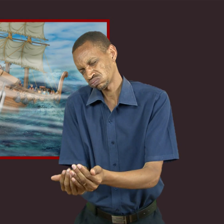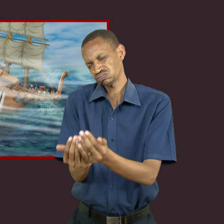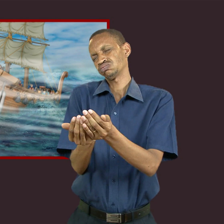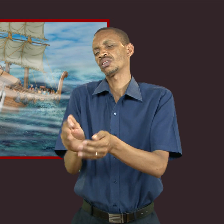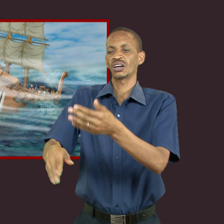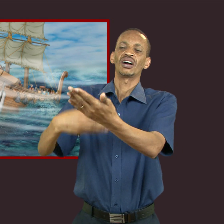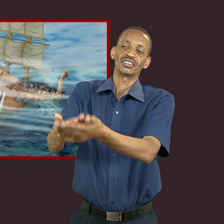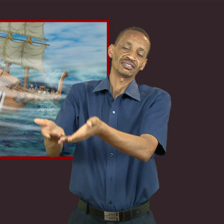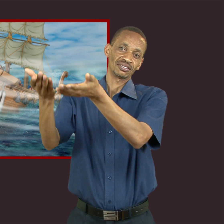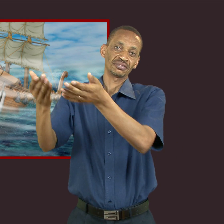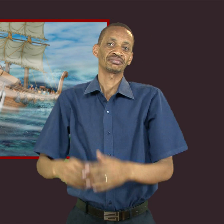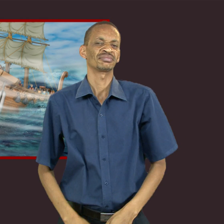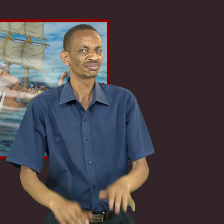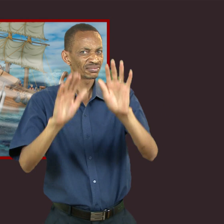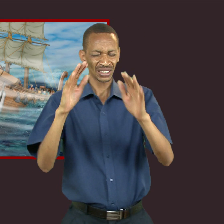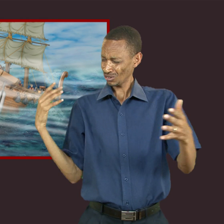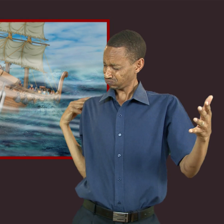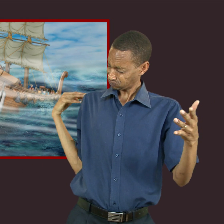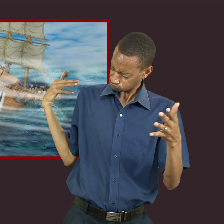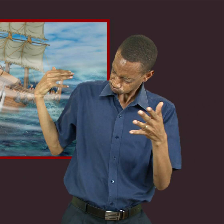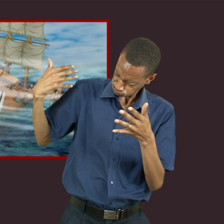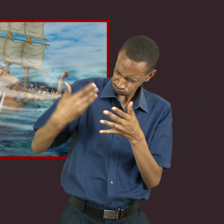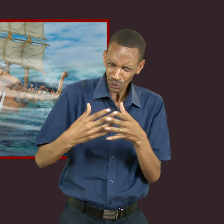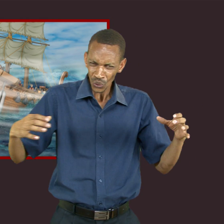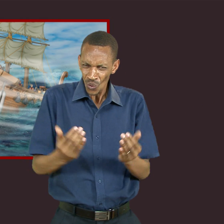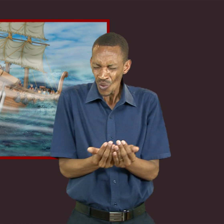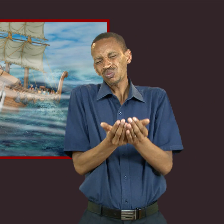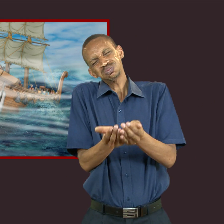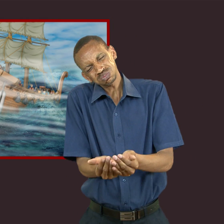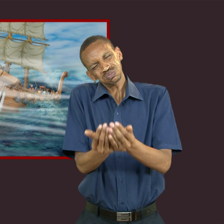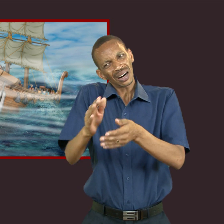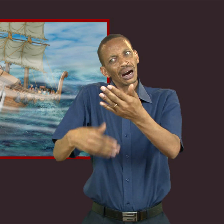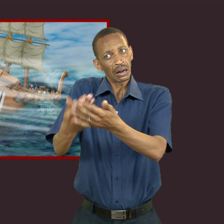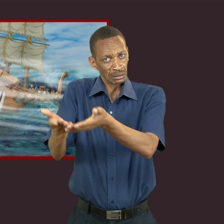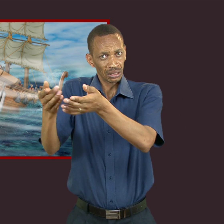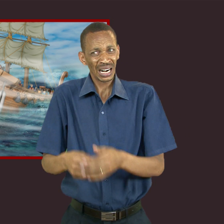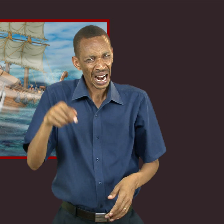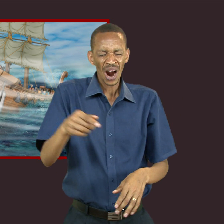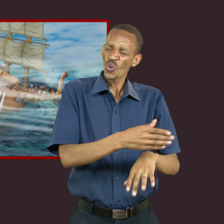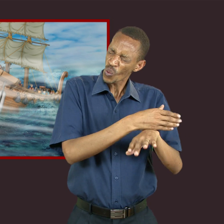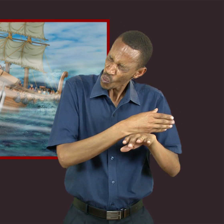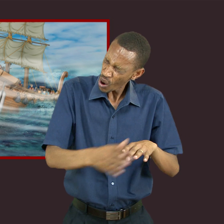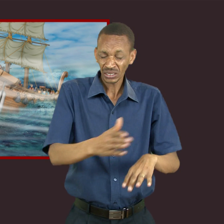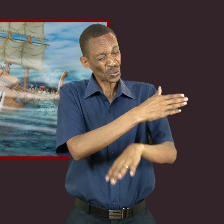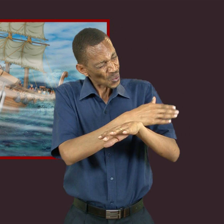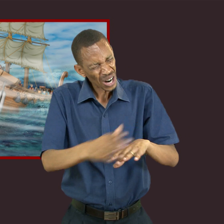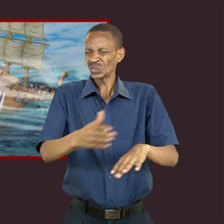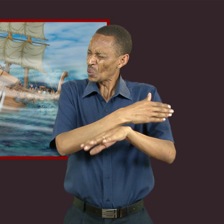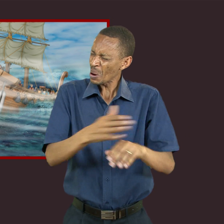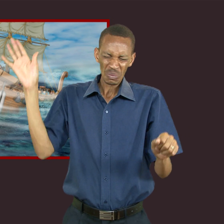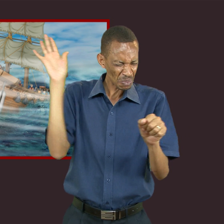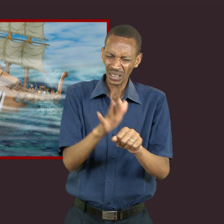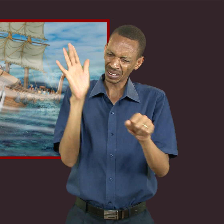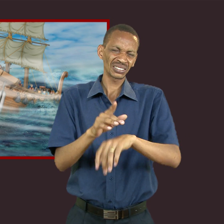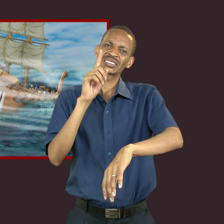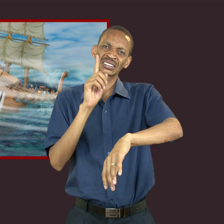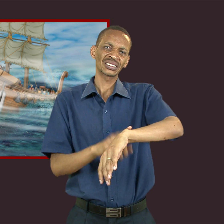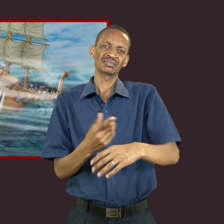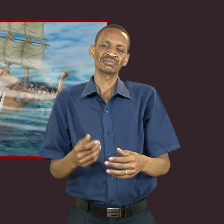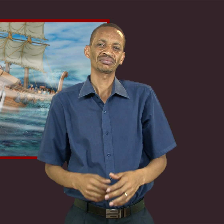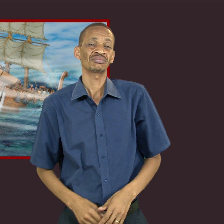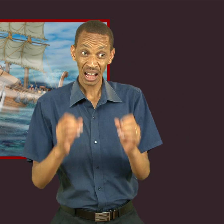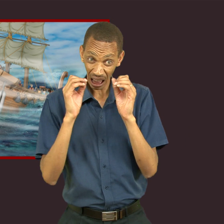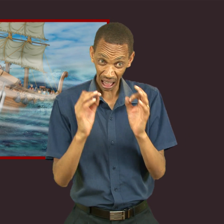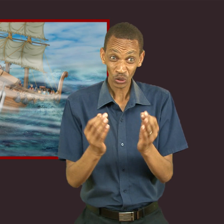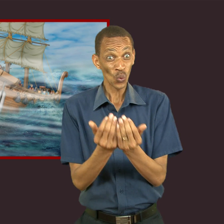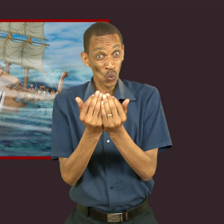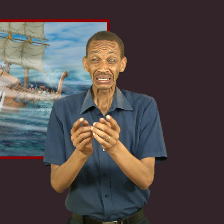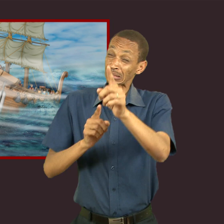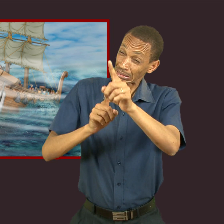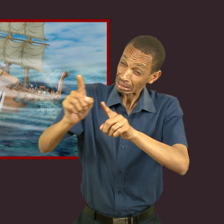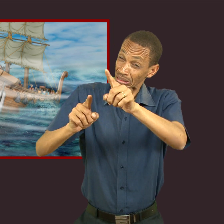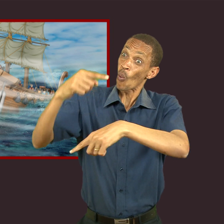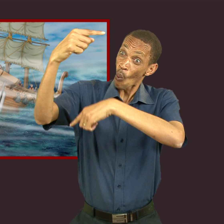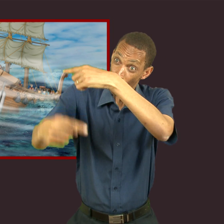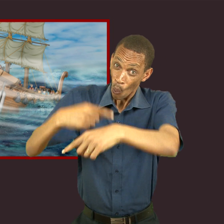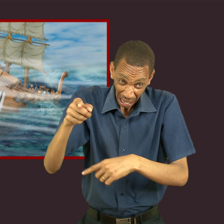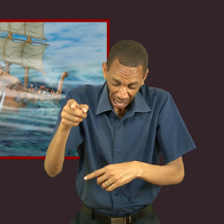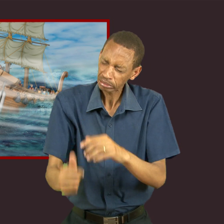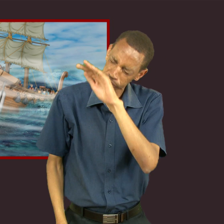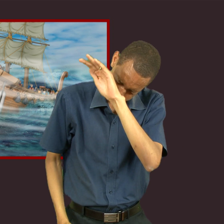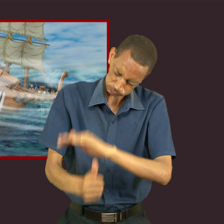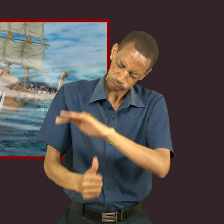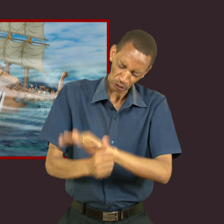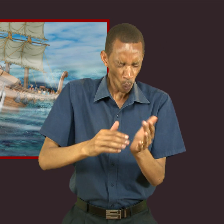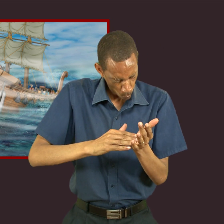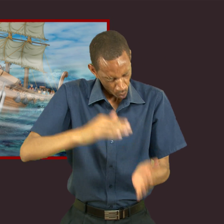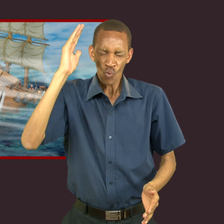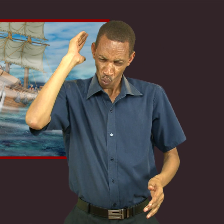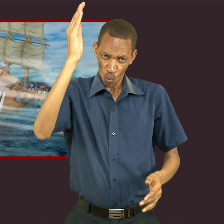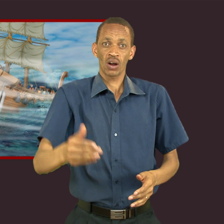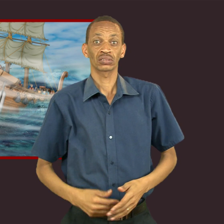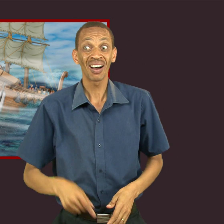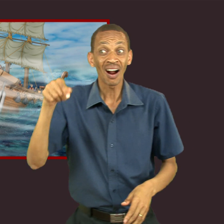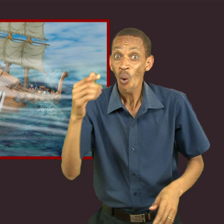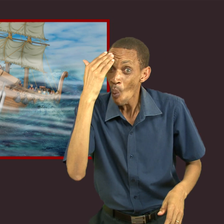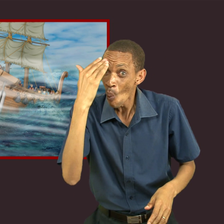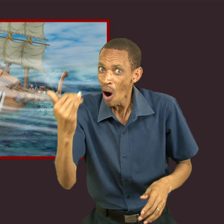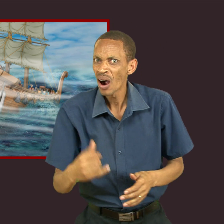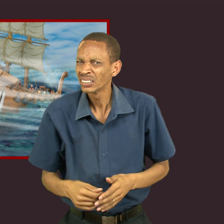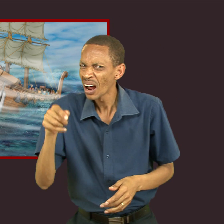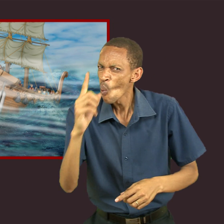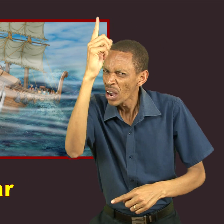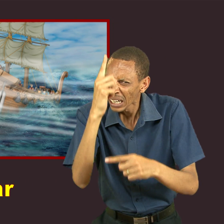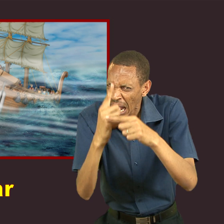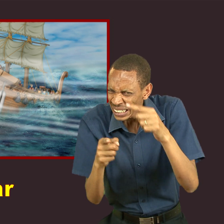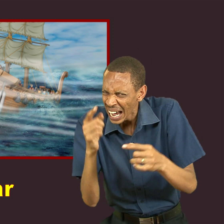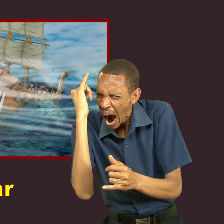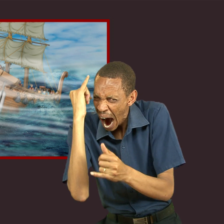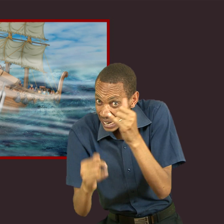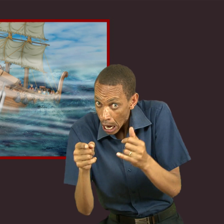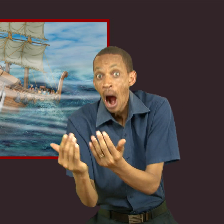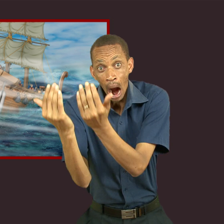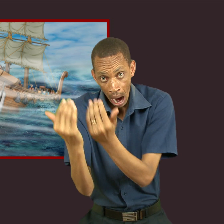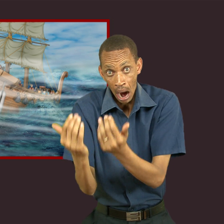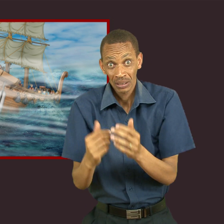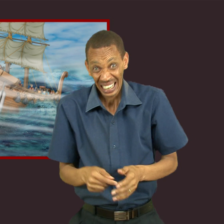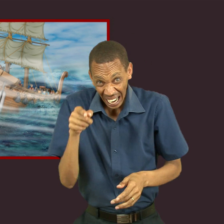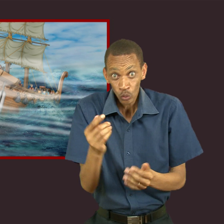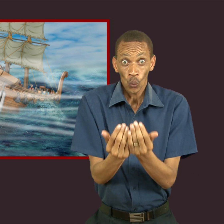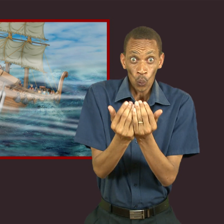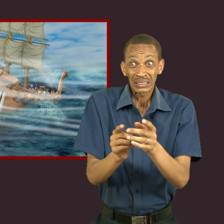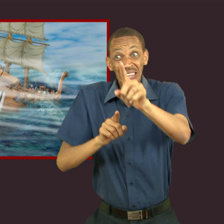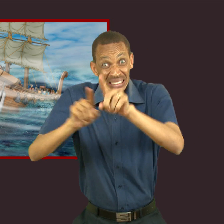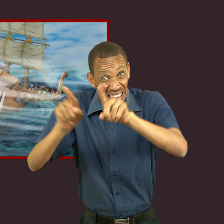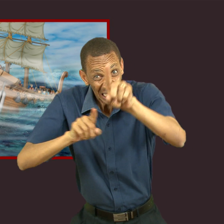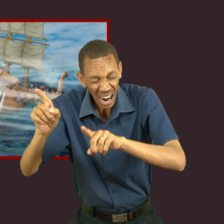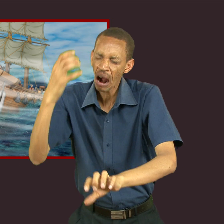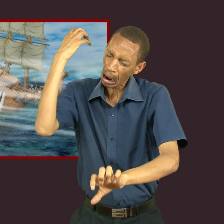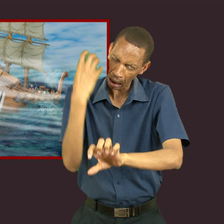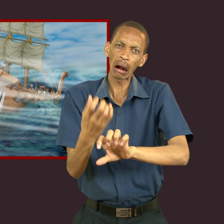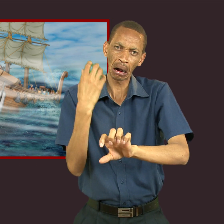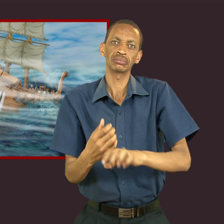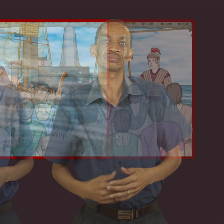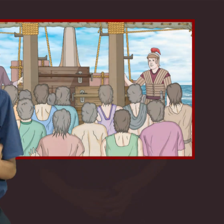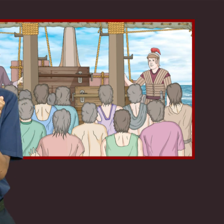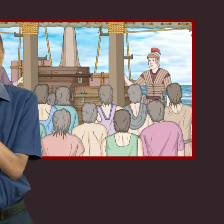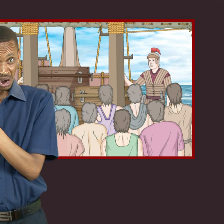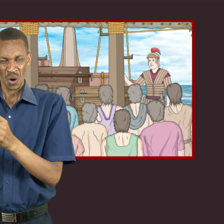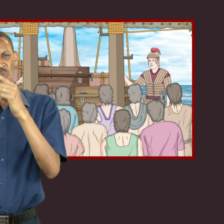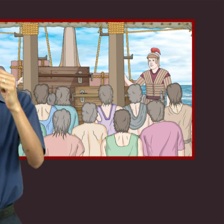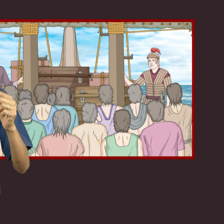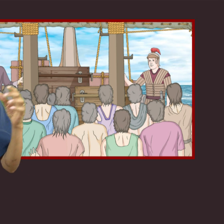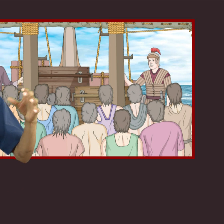By now much time had passed, and the voyage had already become dangerous because it was after the Fast.